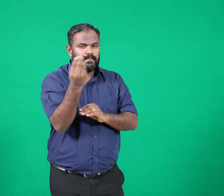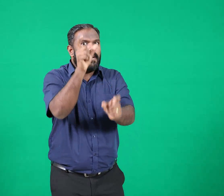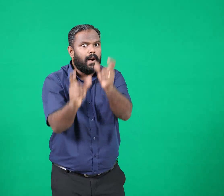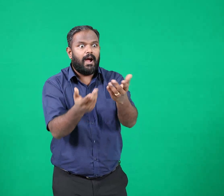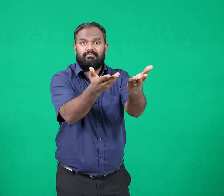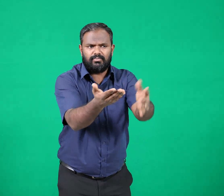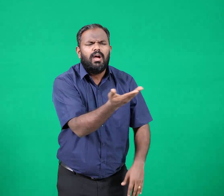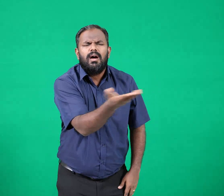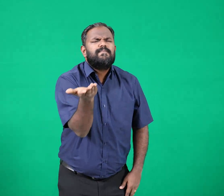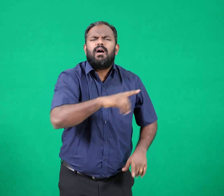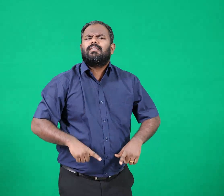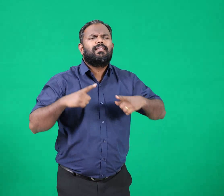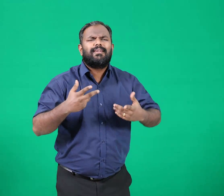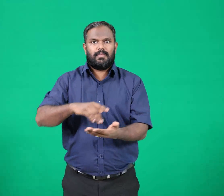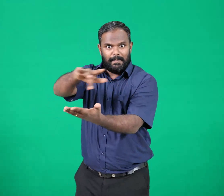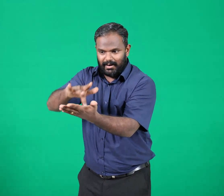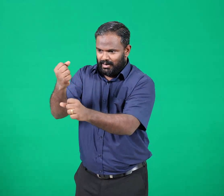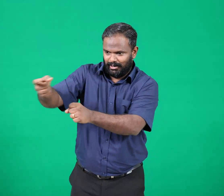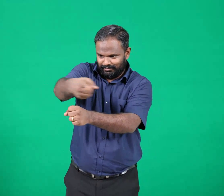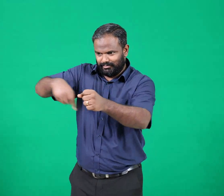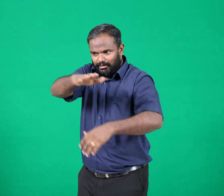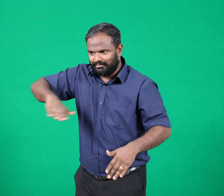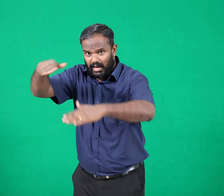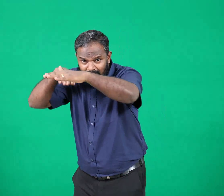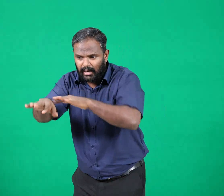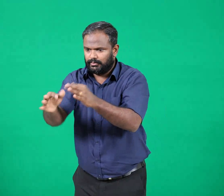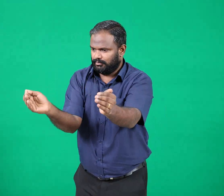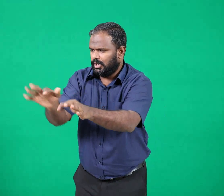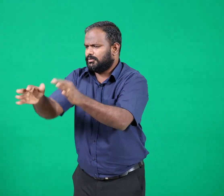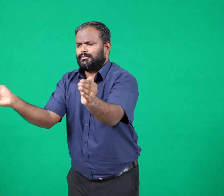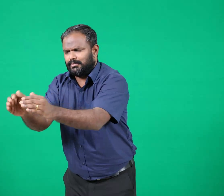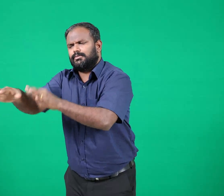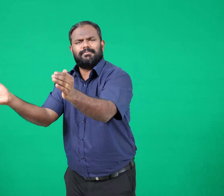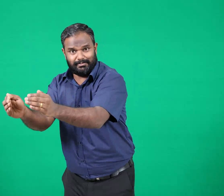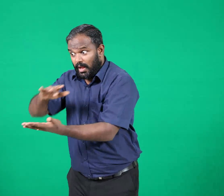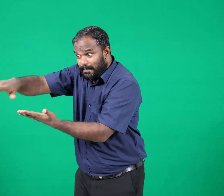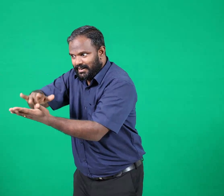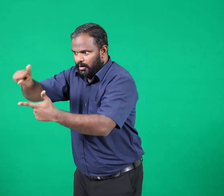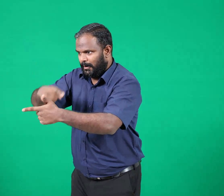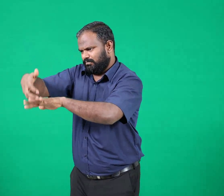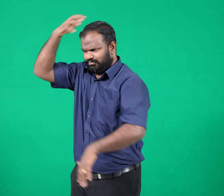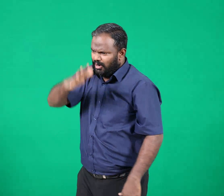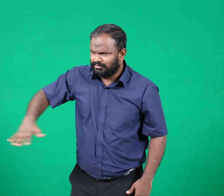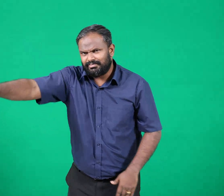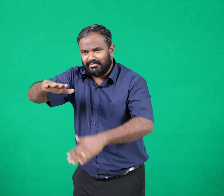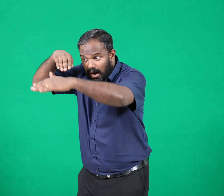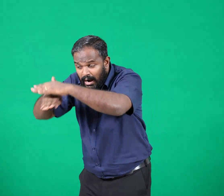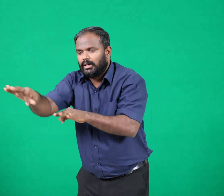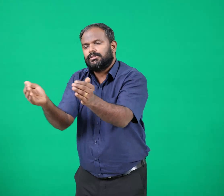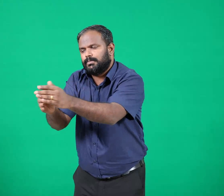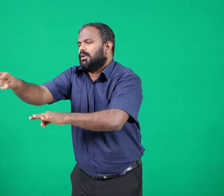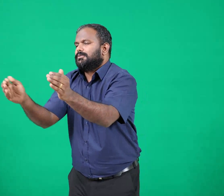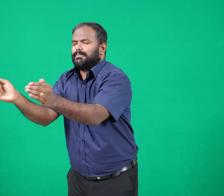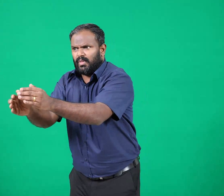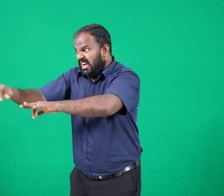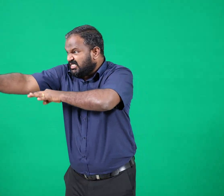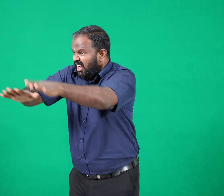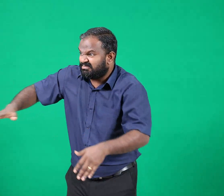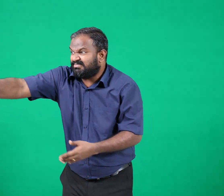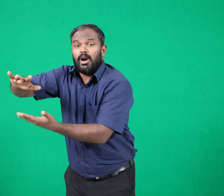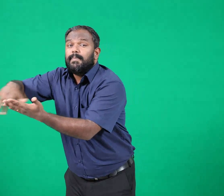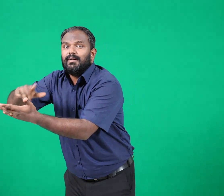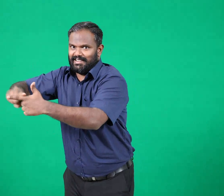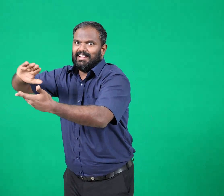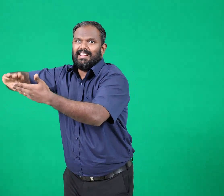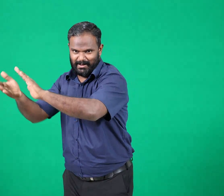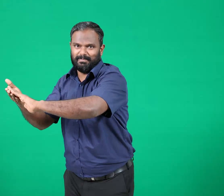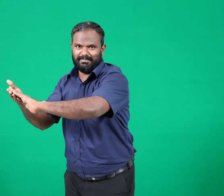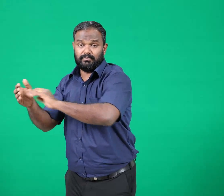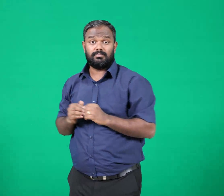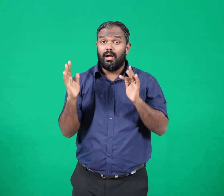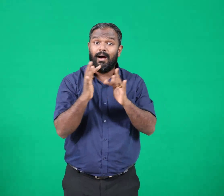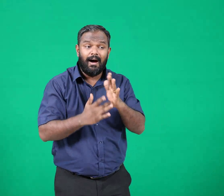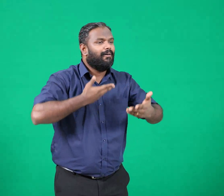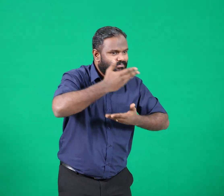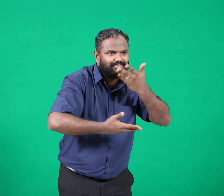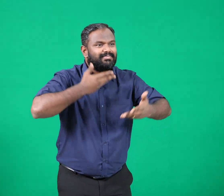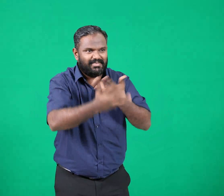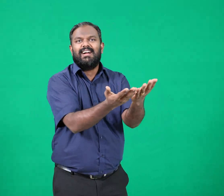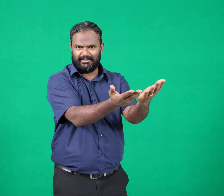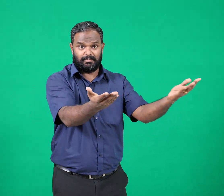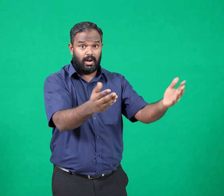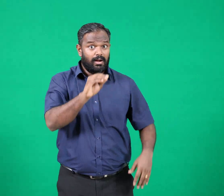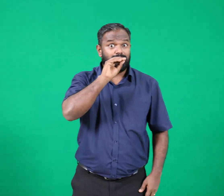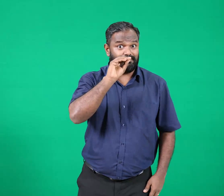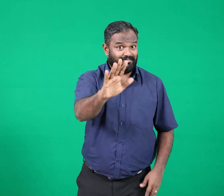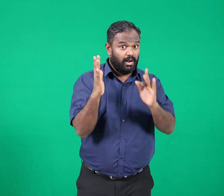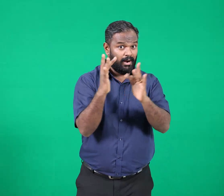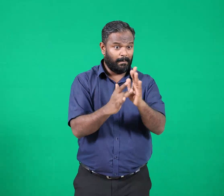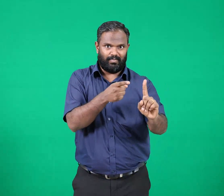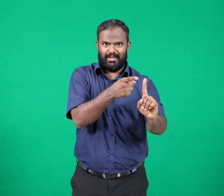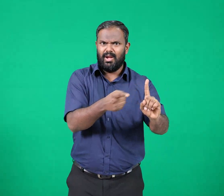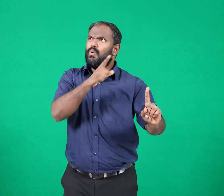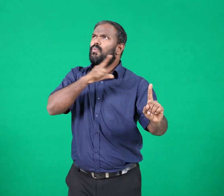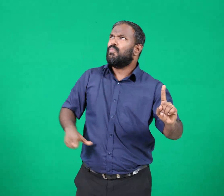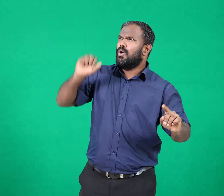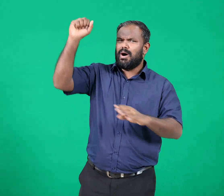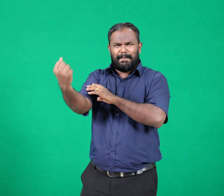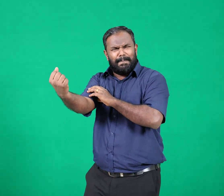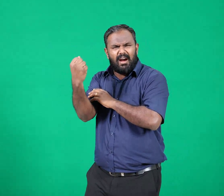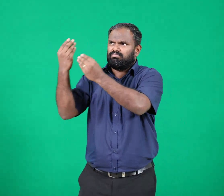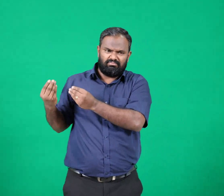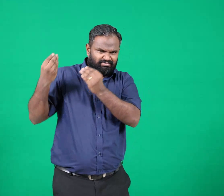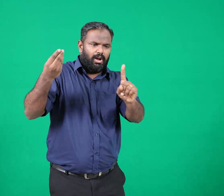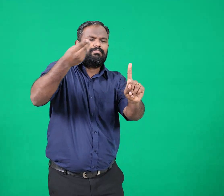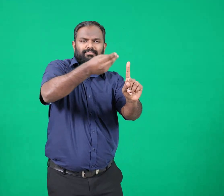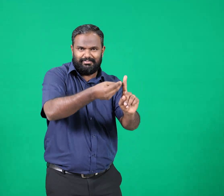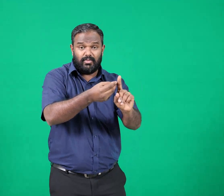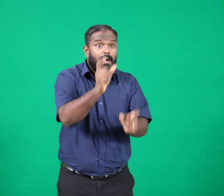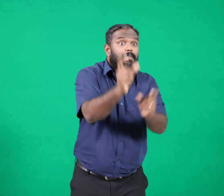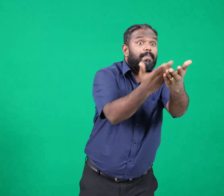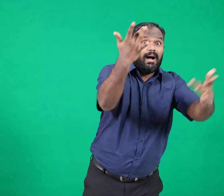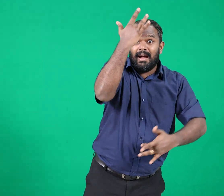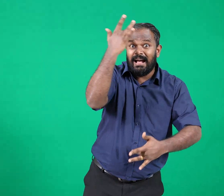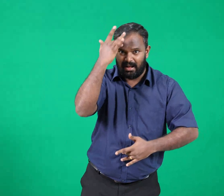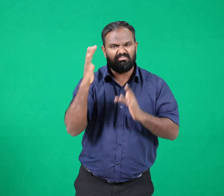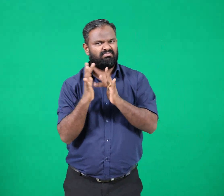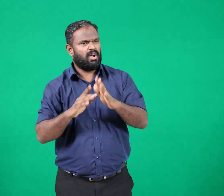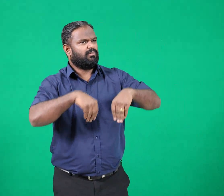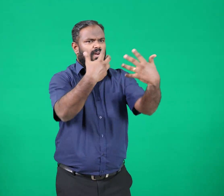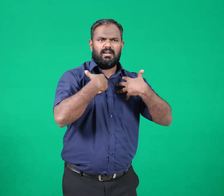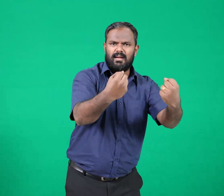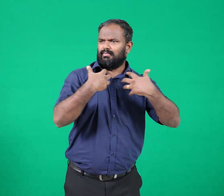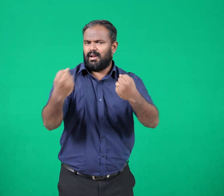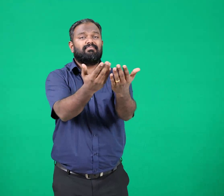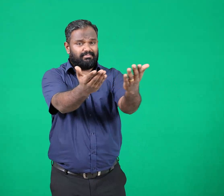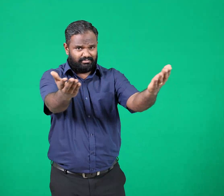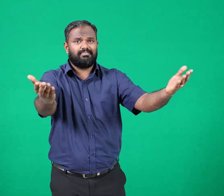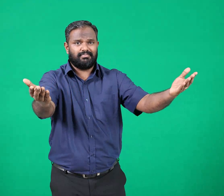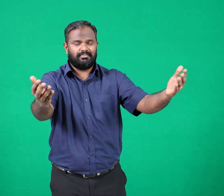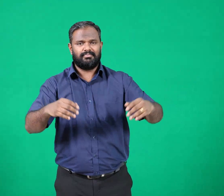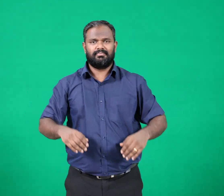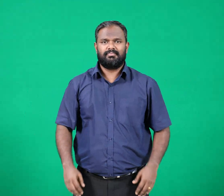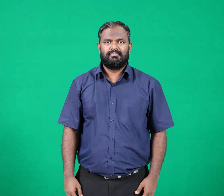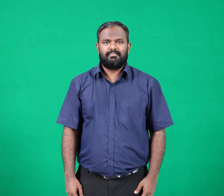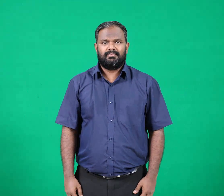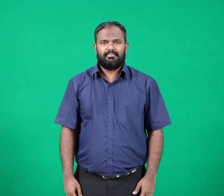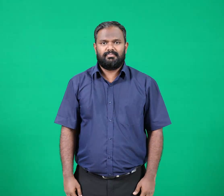People had come from Jerusalem and from every village of Galilee and Judea, and the power of the Lord was present for Him to heal the sick.